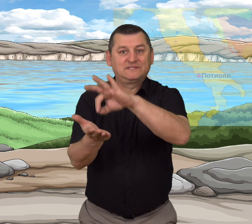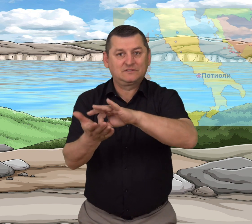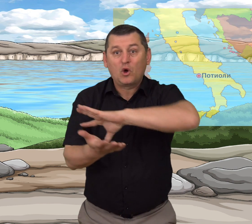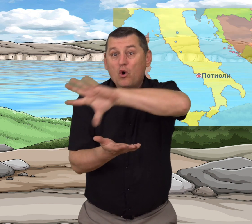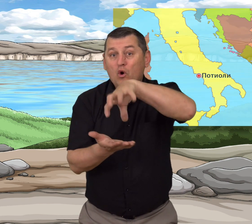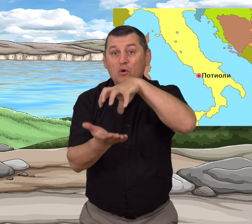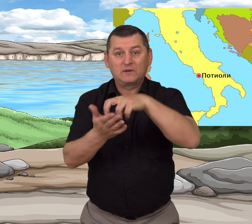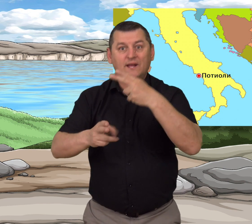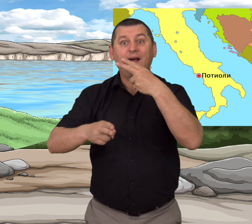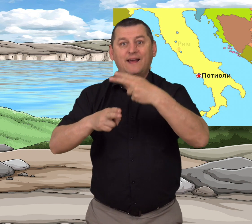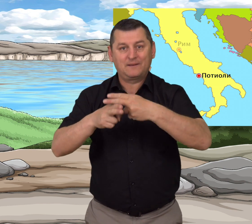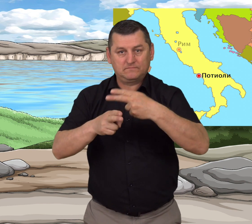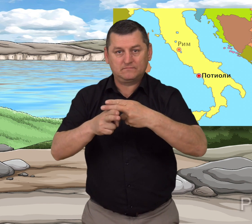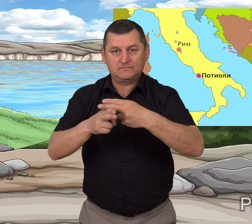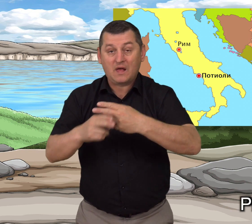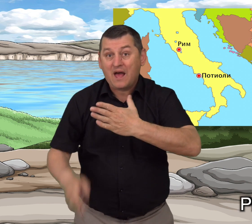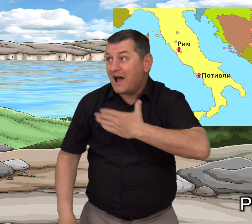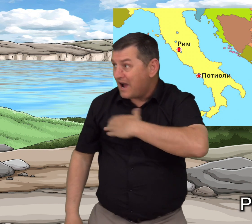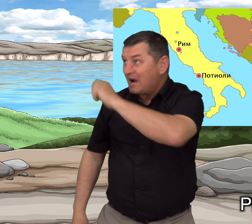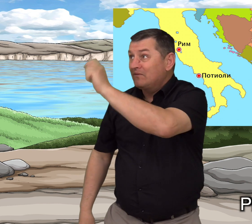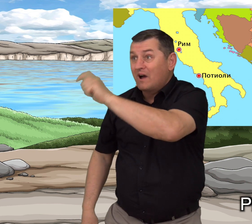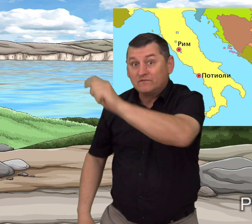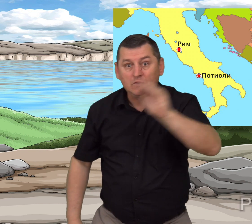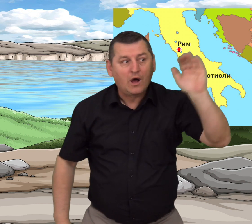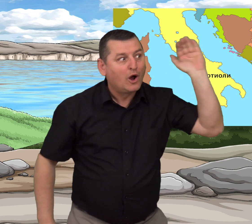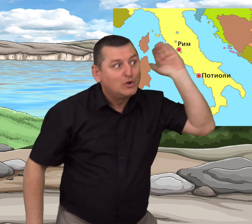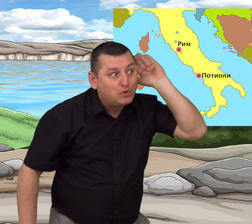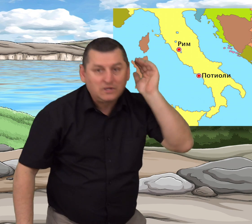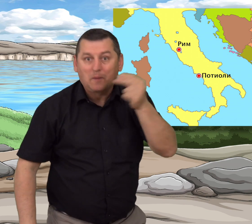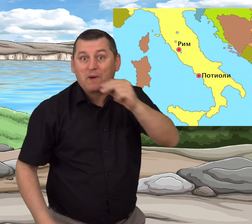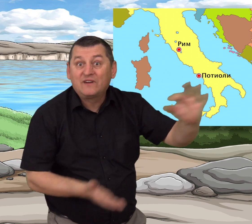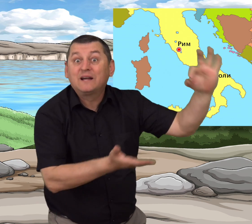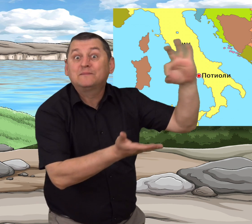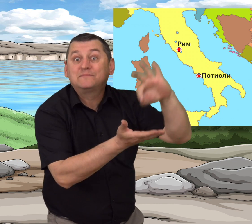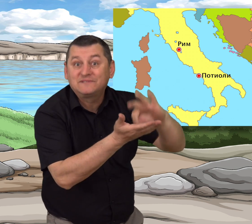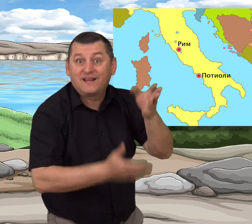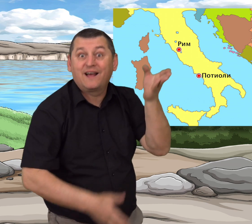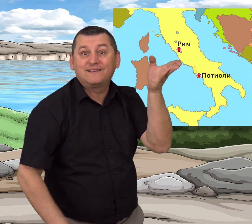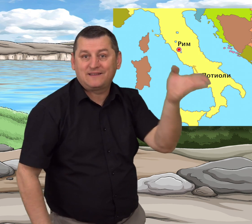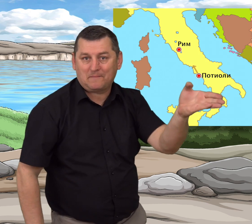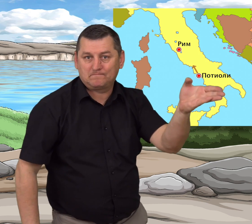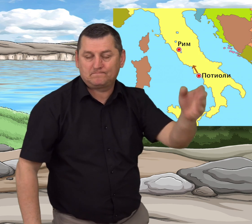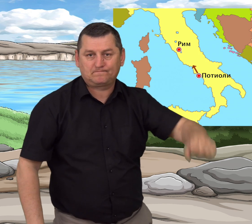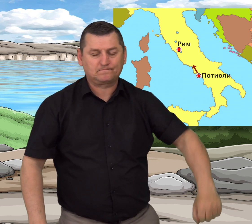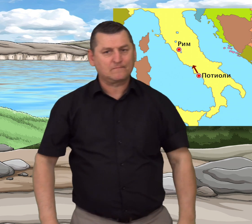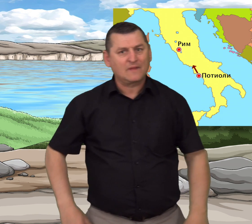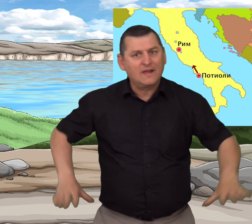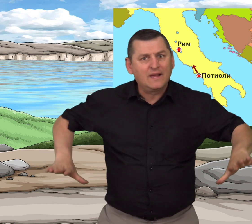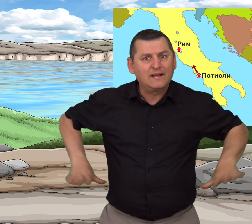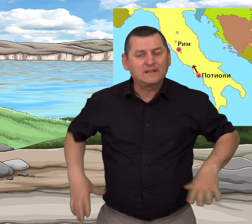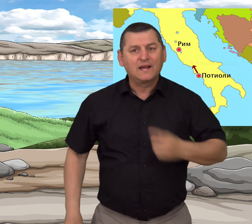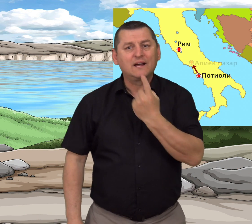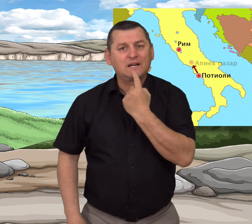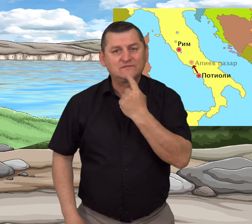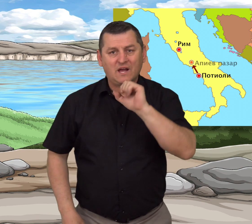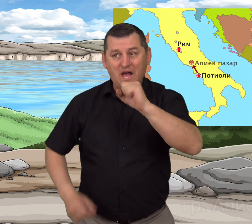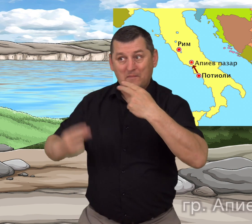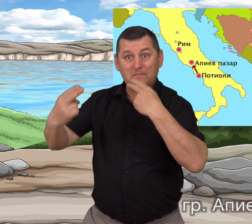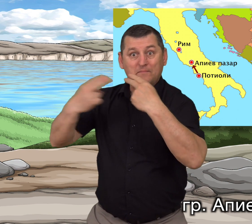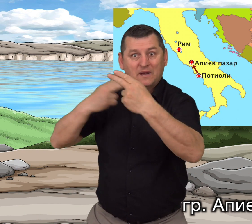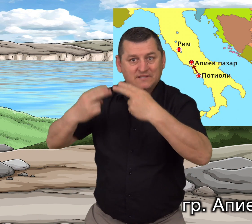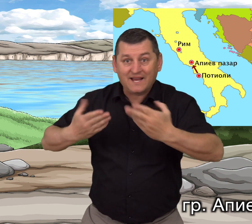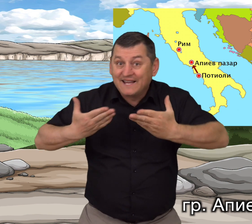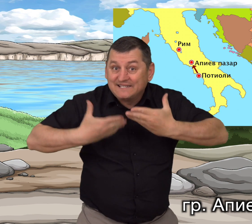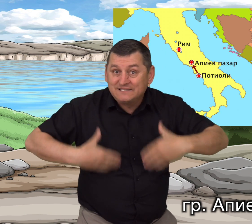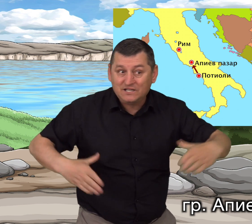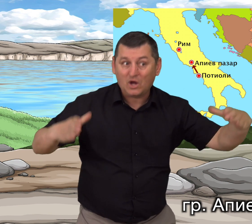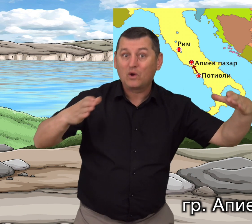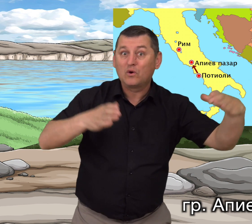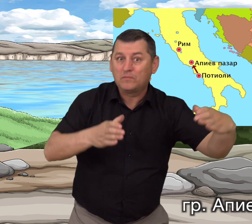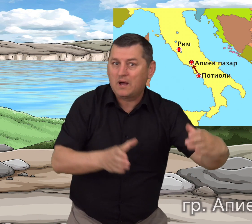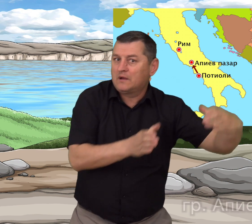And so we came to Rome.